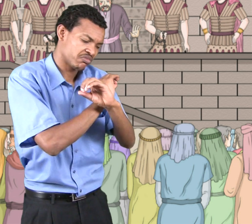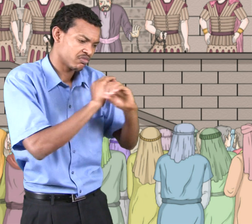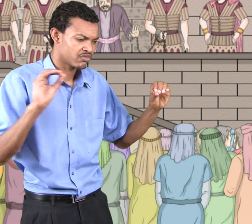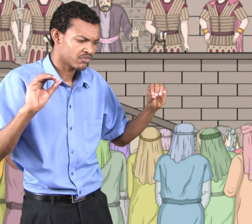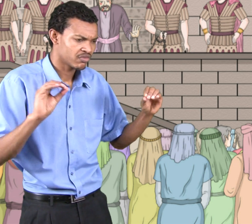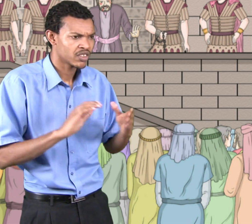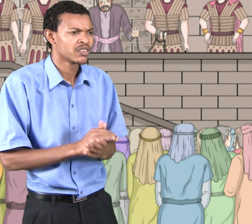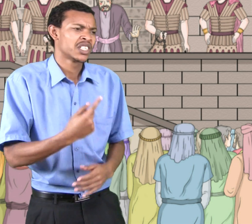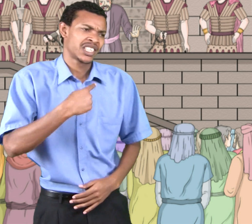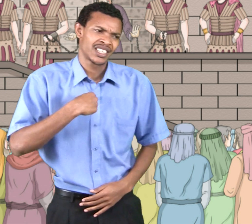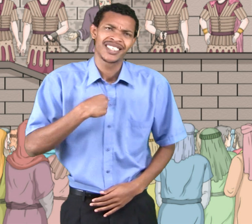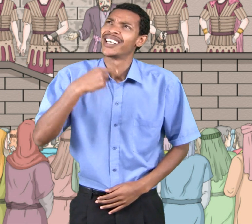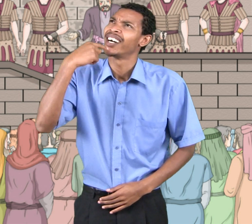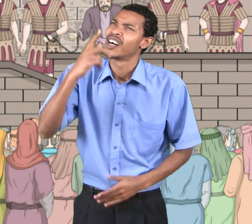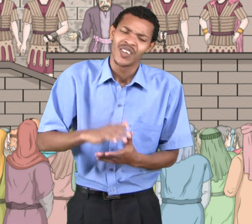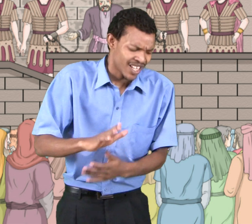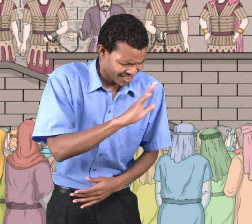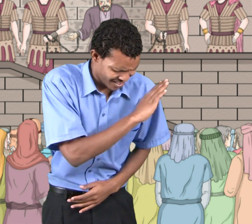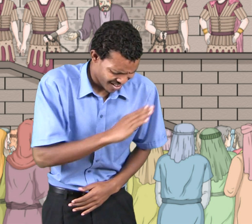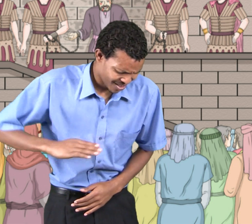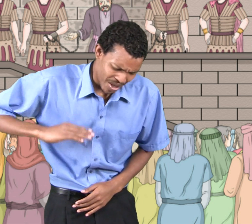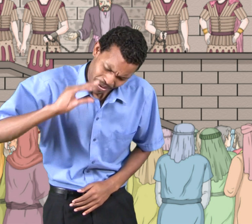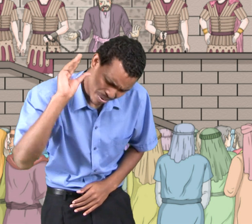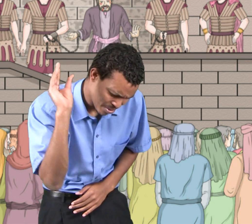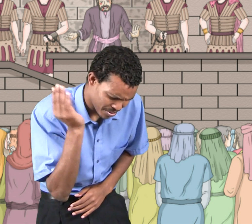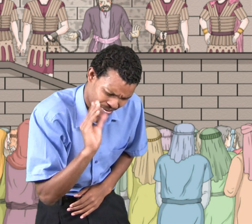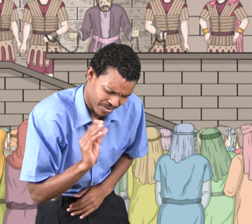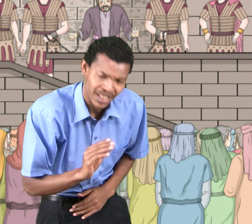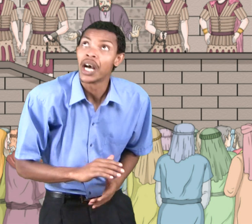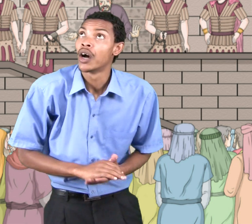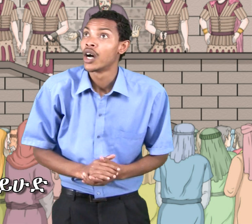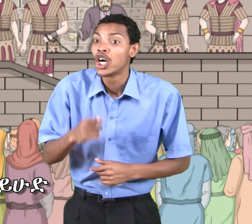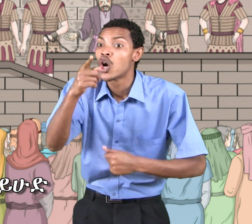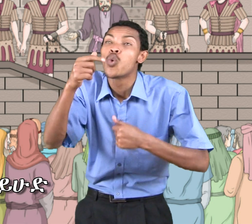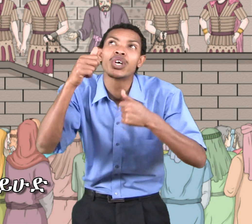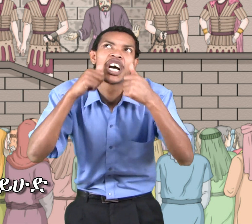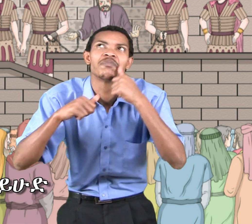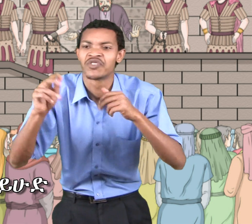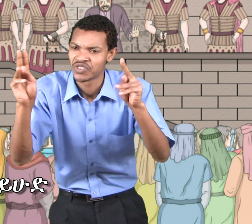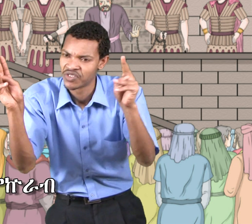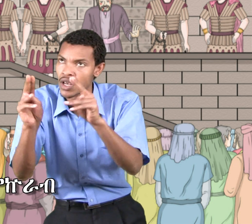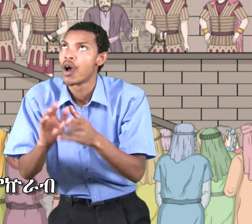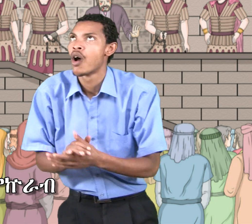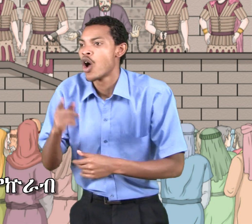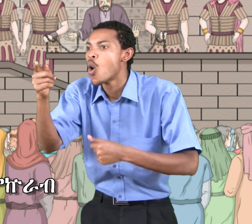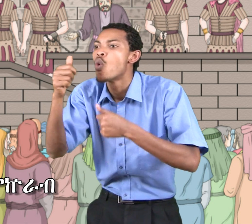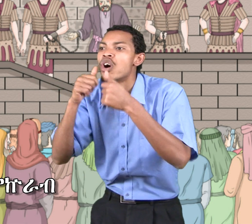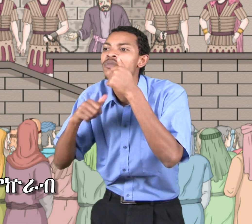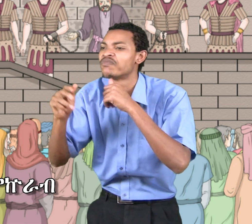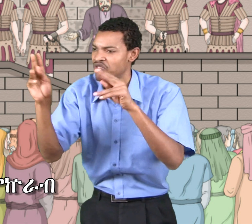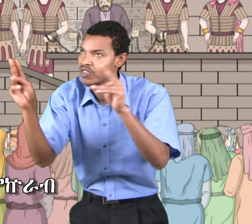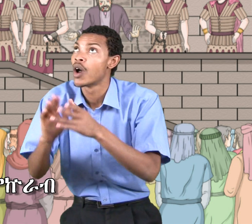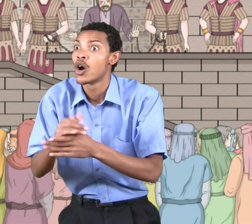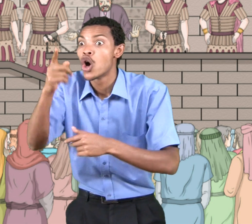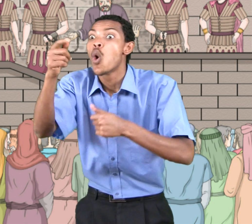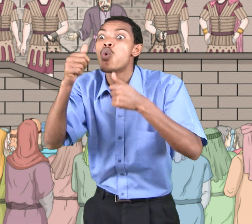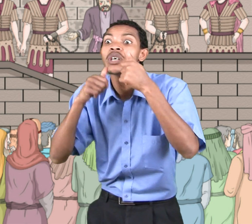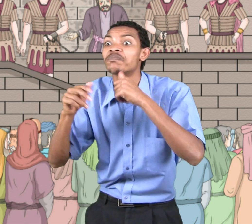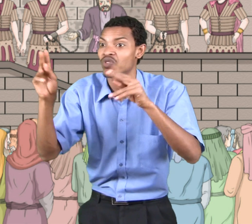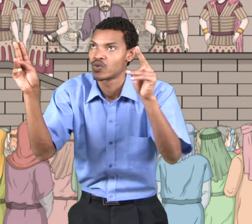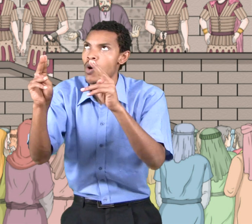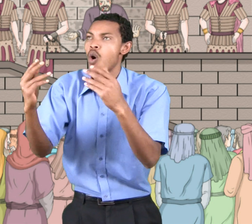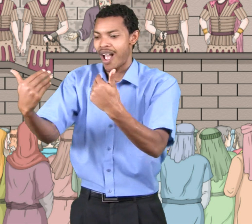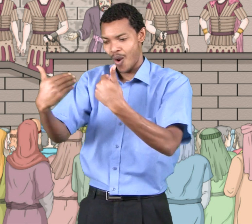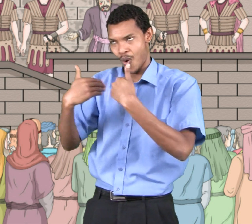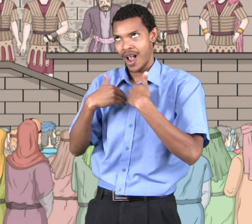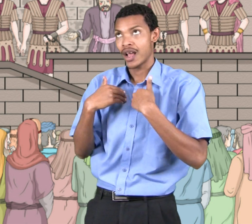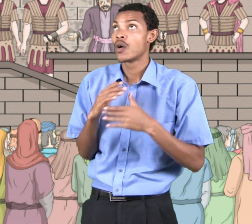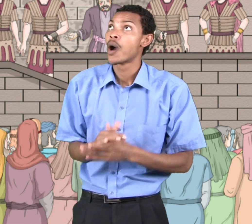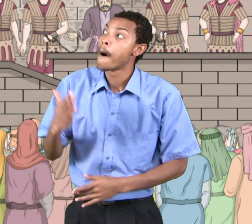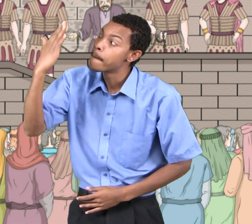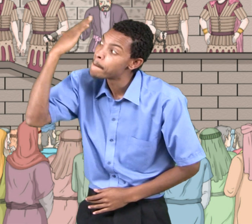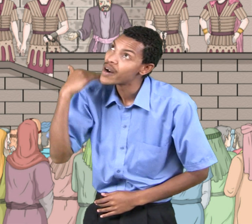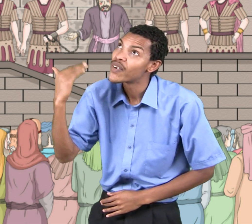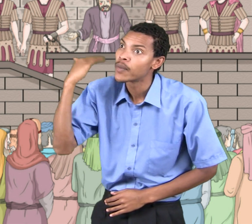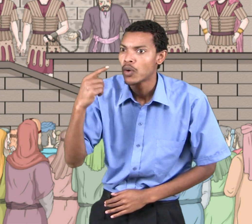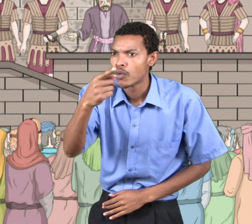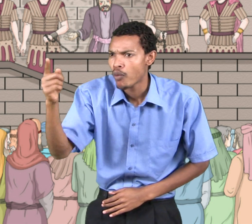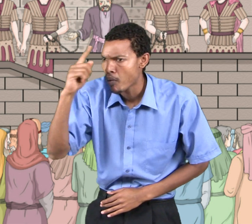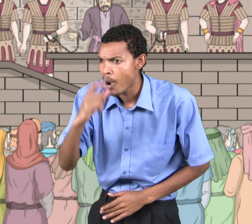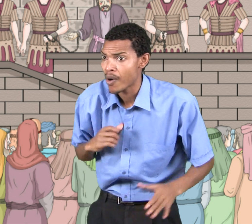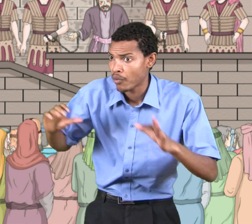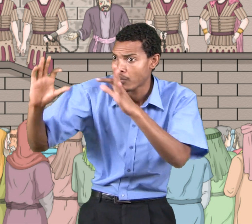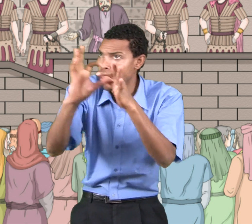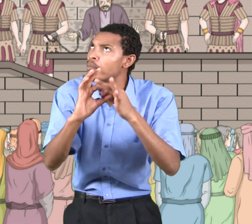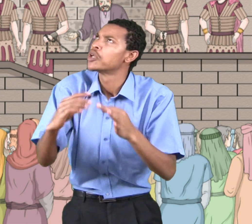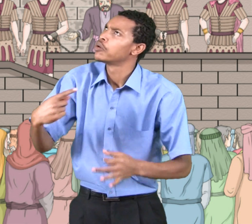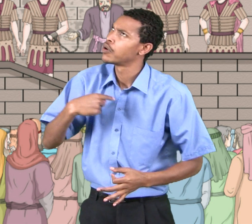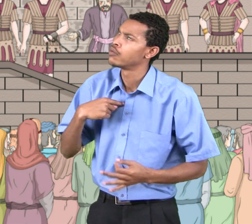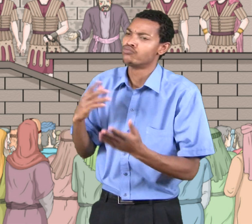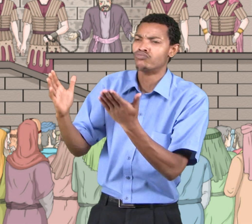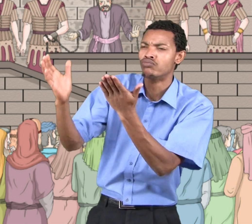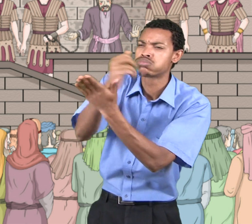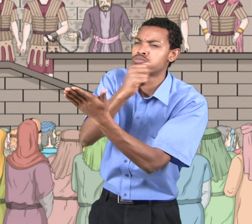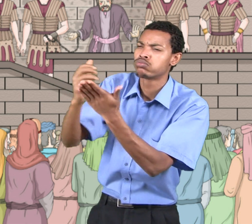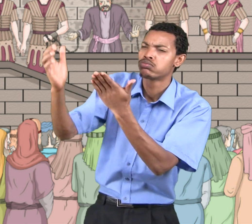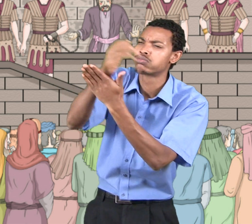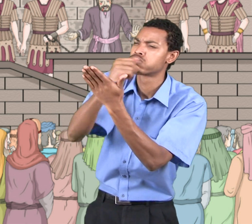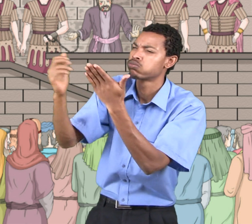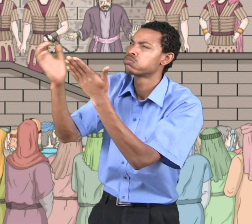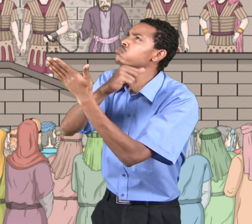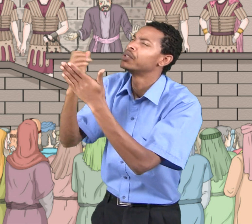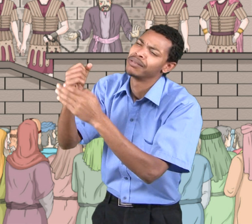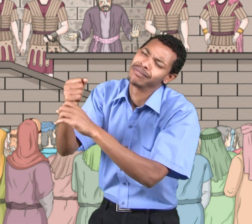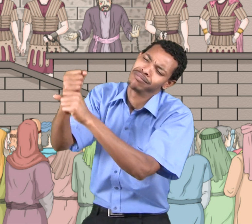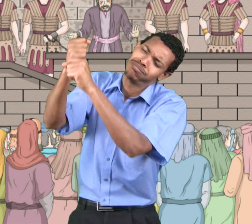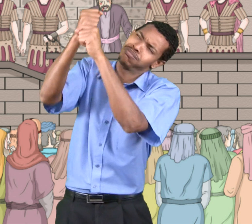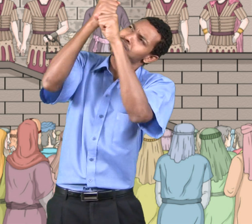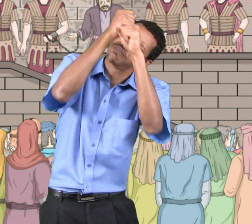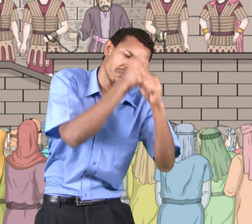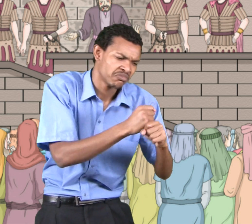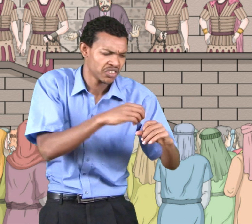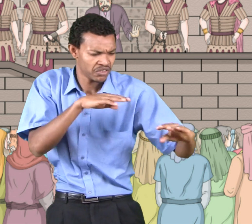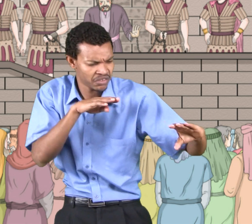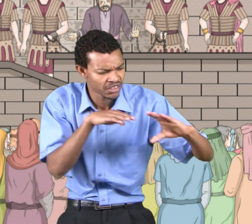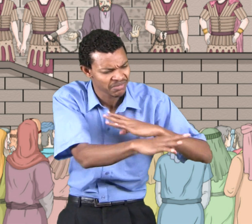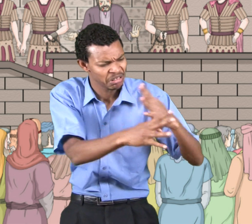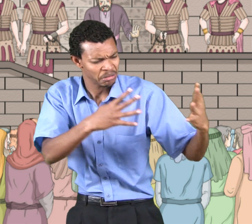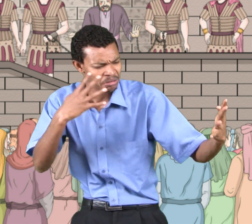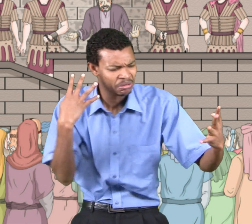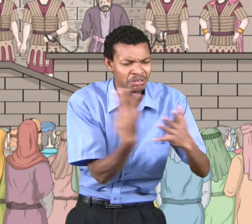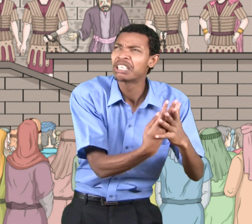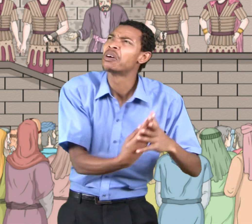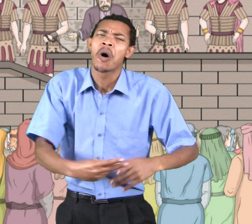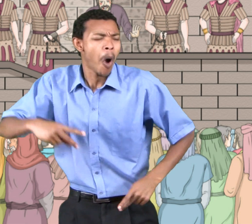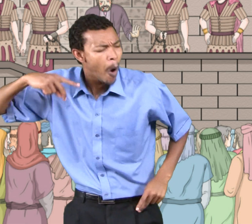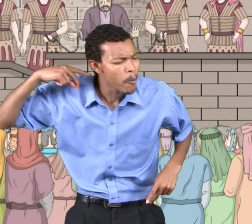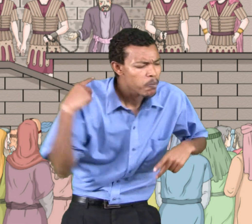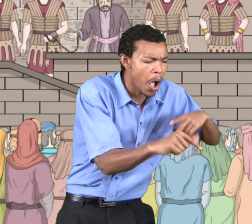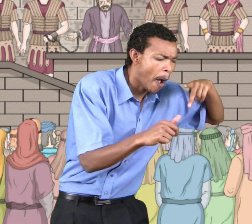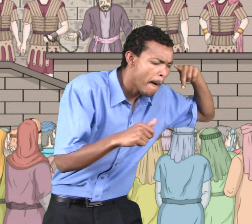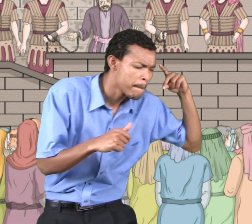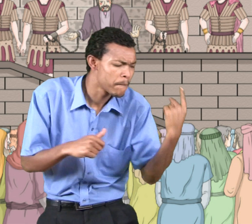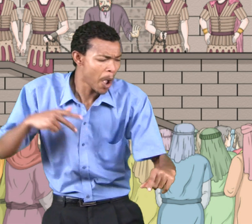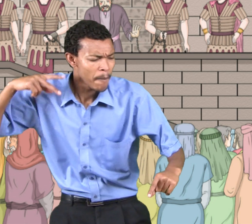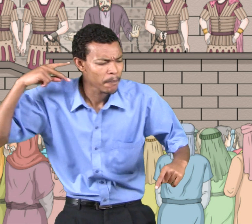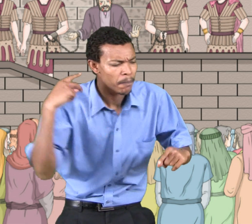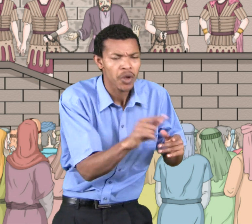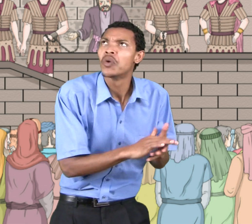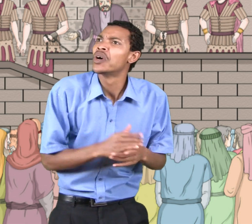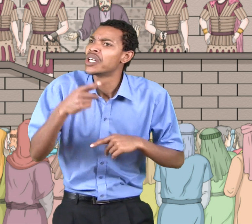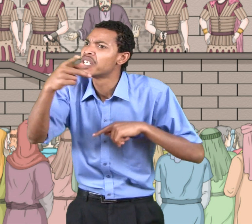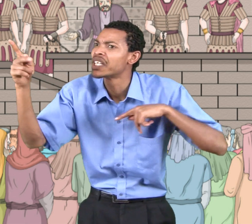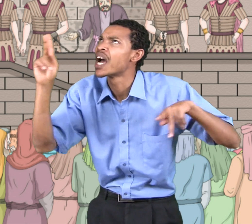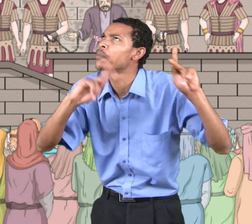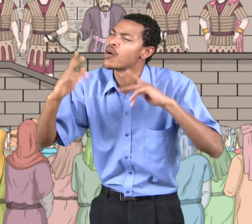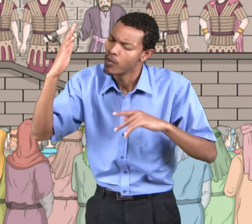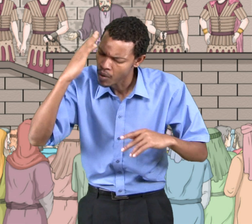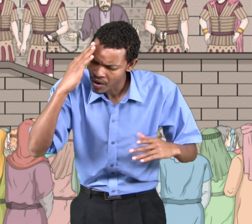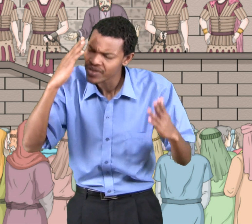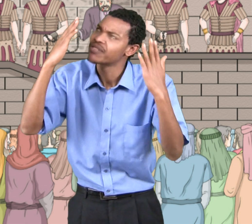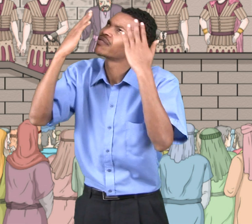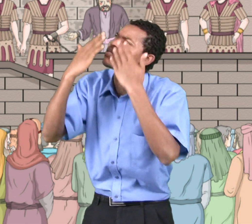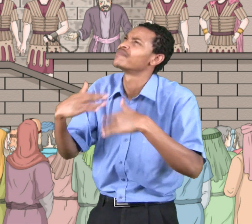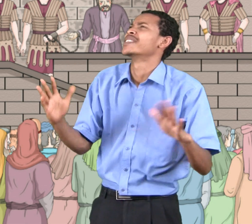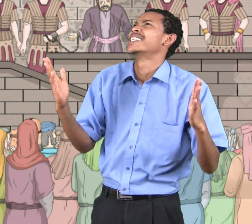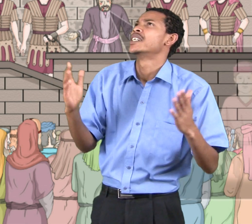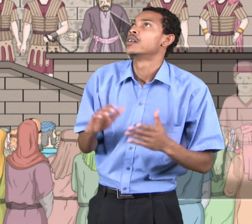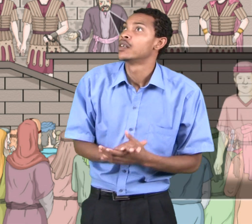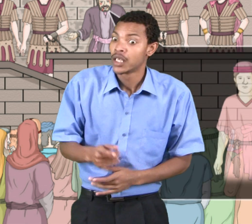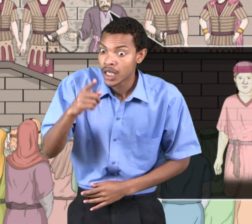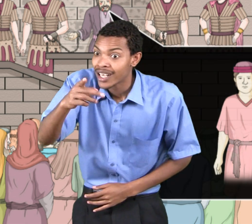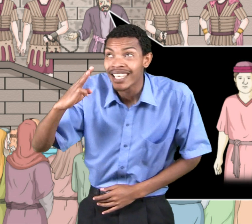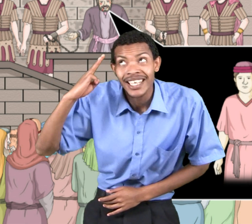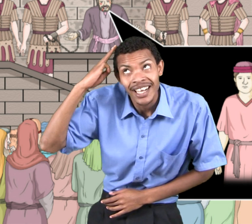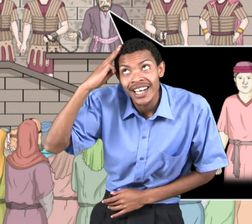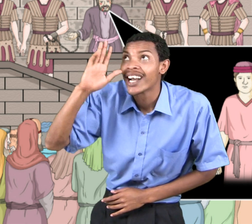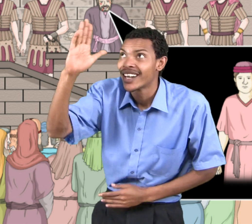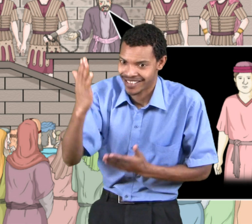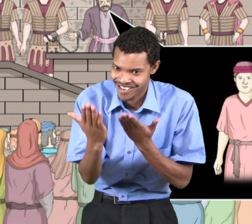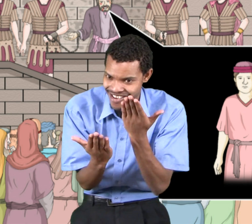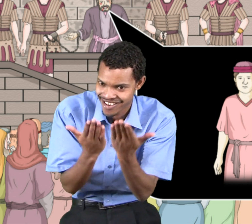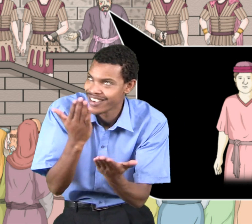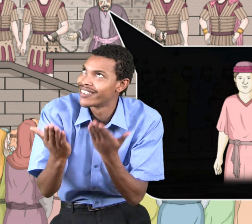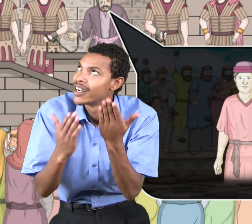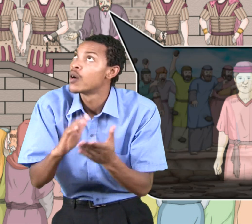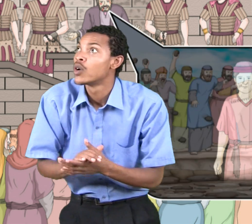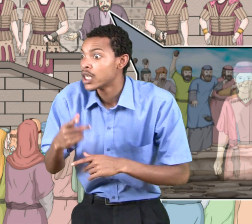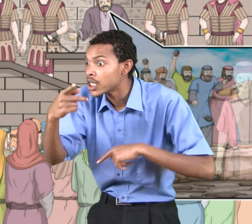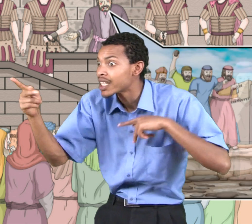‘Lord,’ I answered, ‘they know very well that in one synagogue after another I imprisoned and beat those who believed in You.